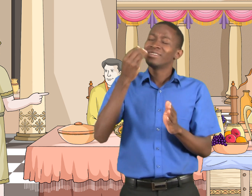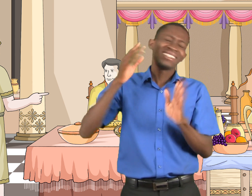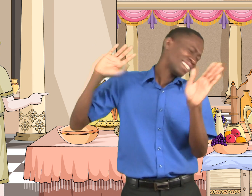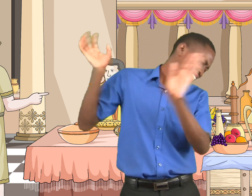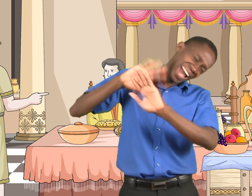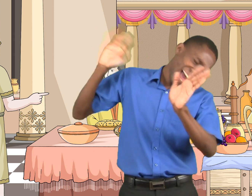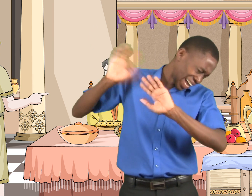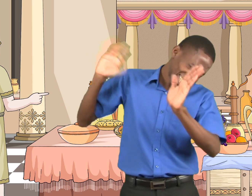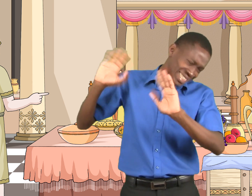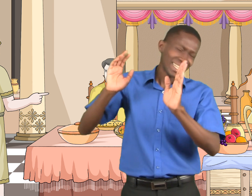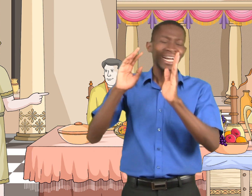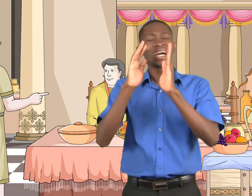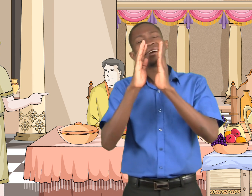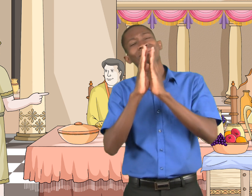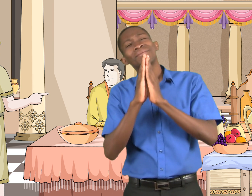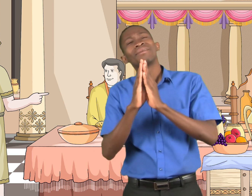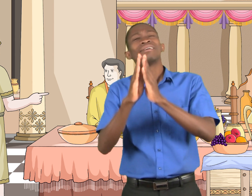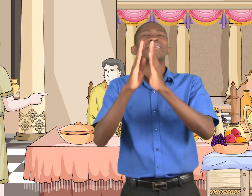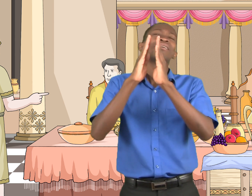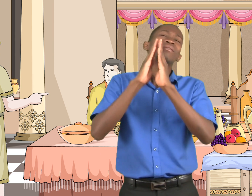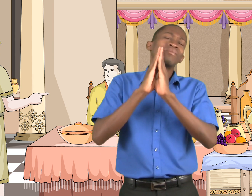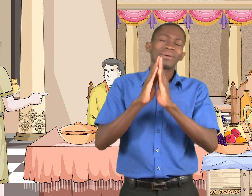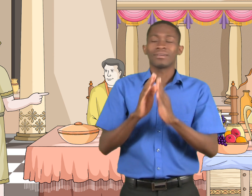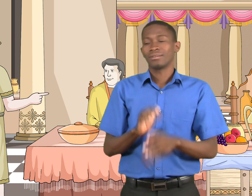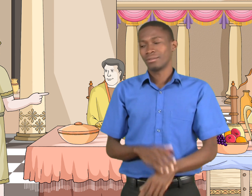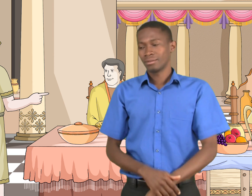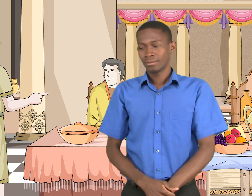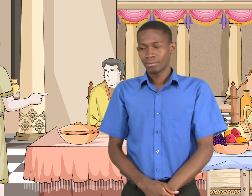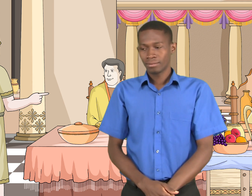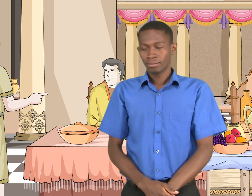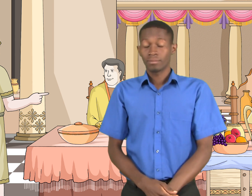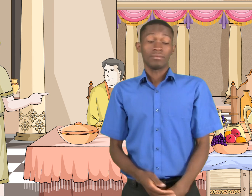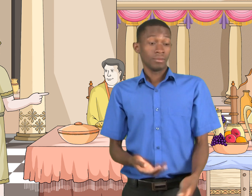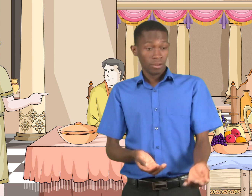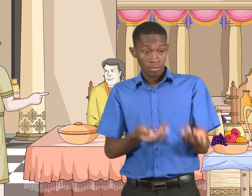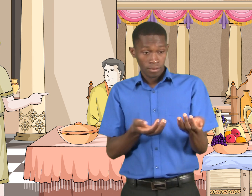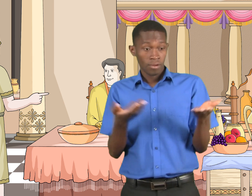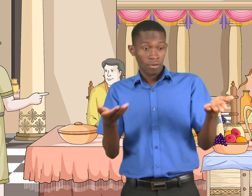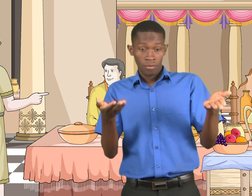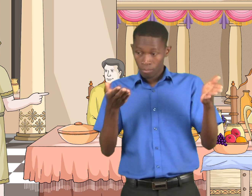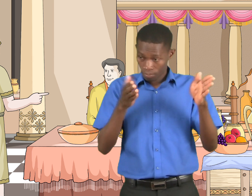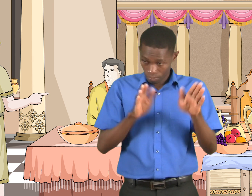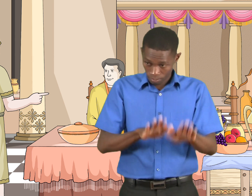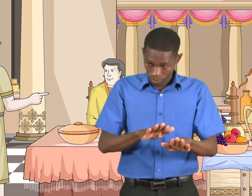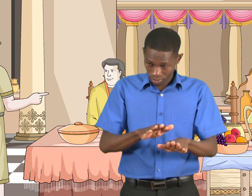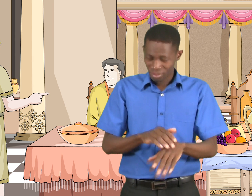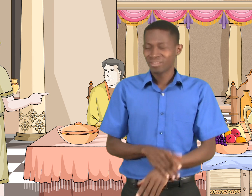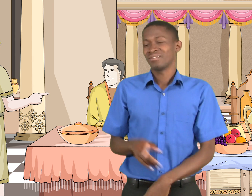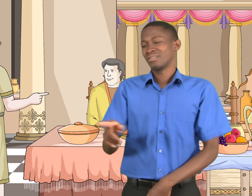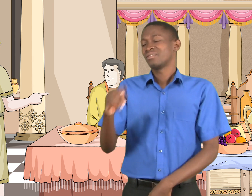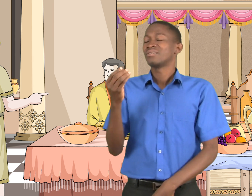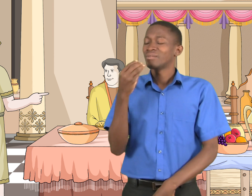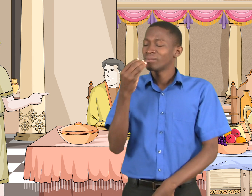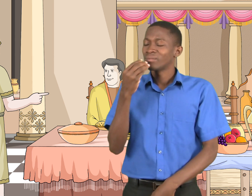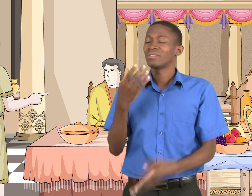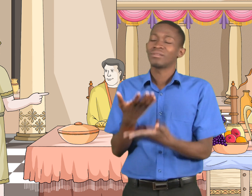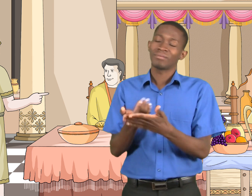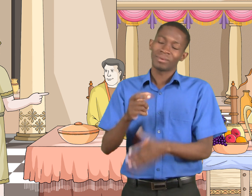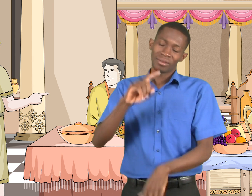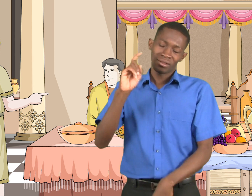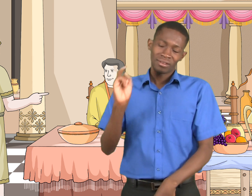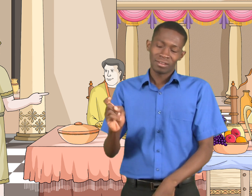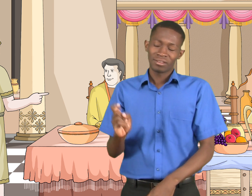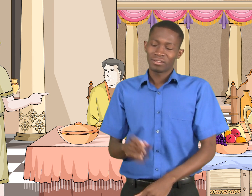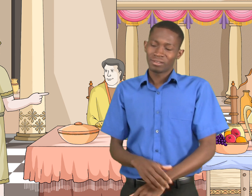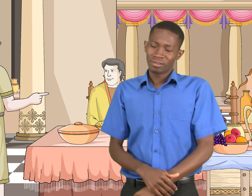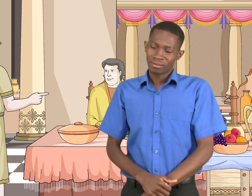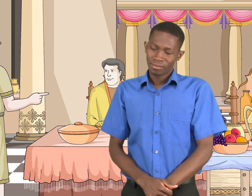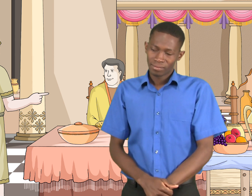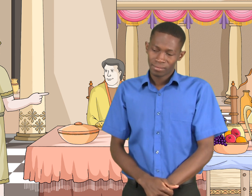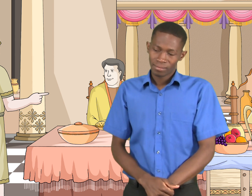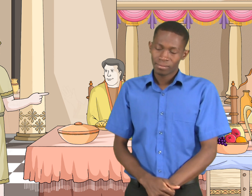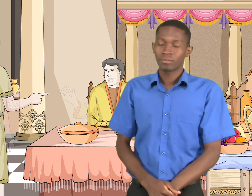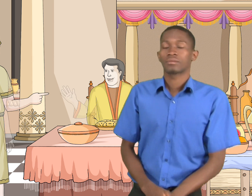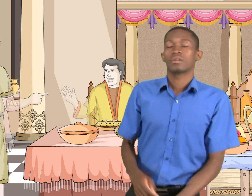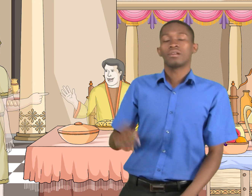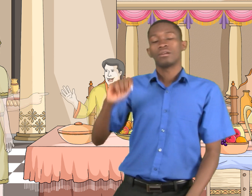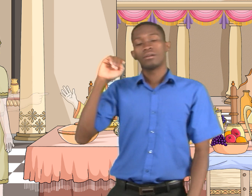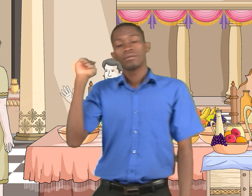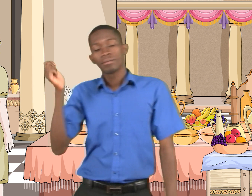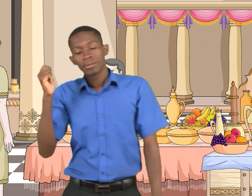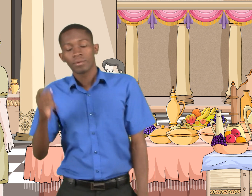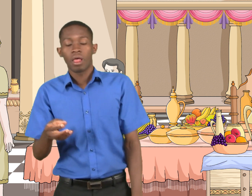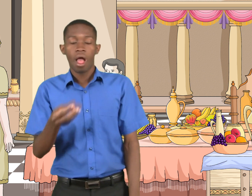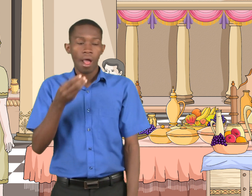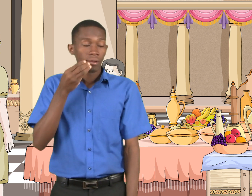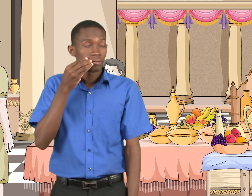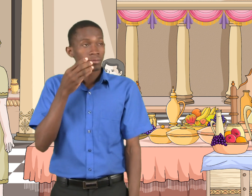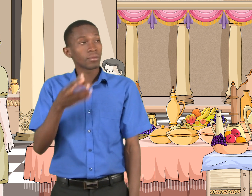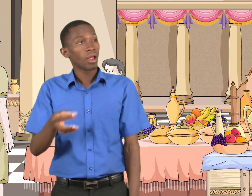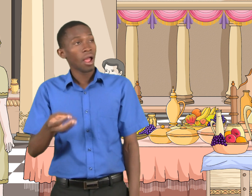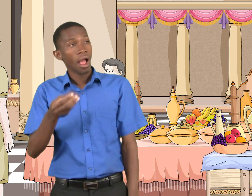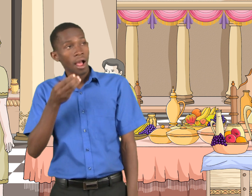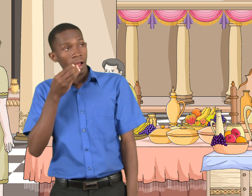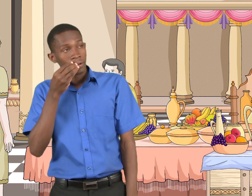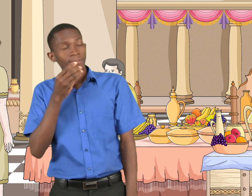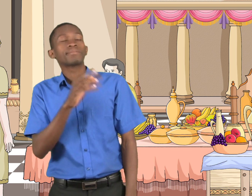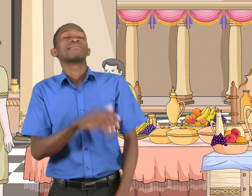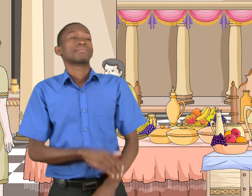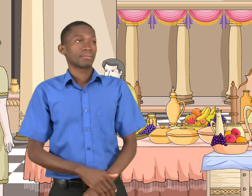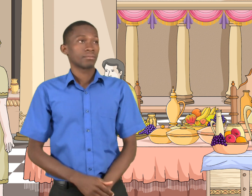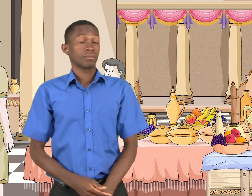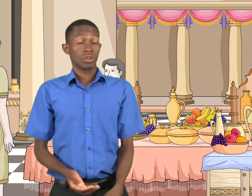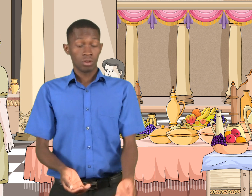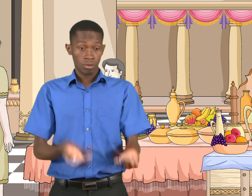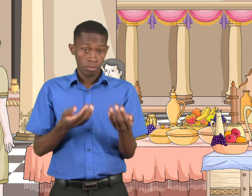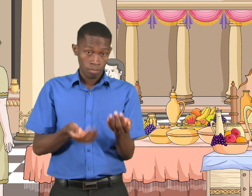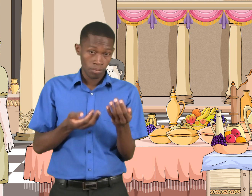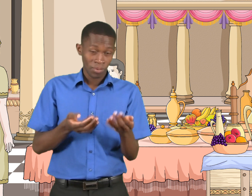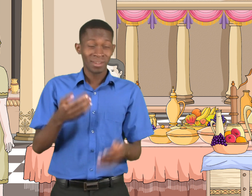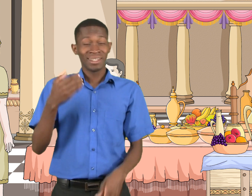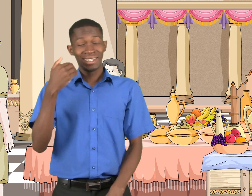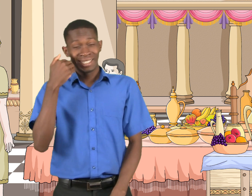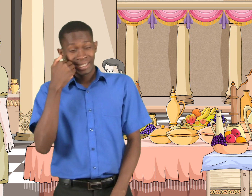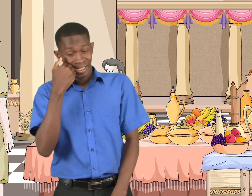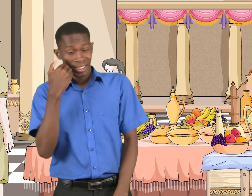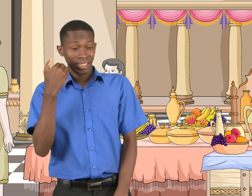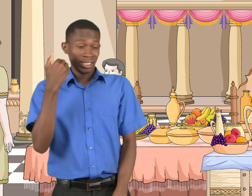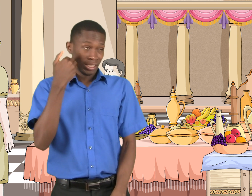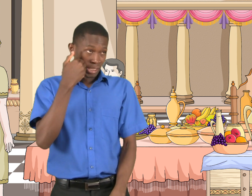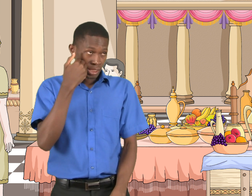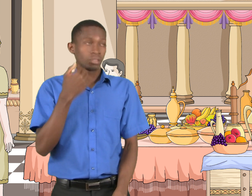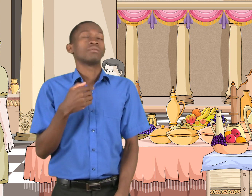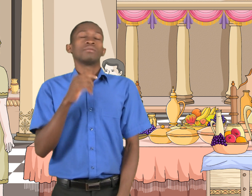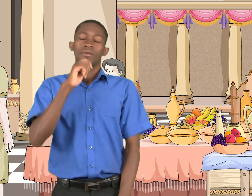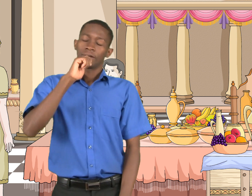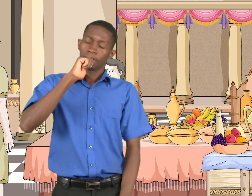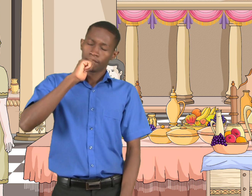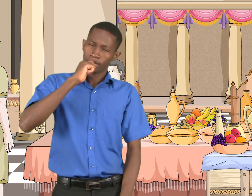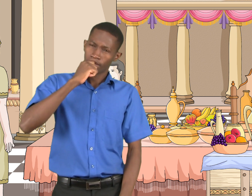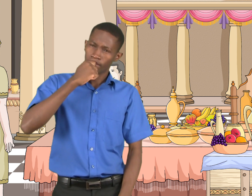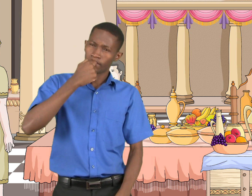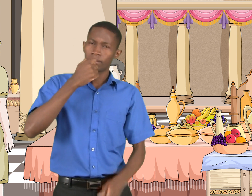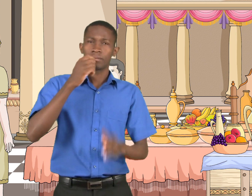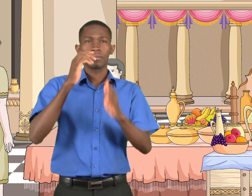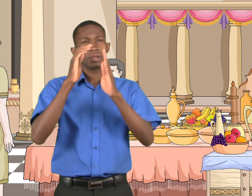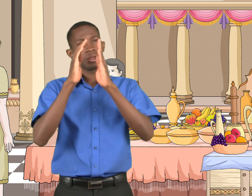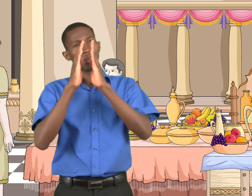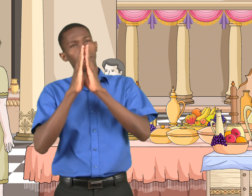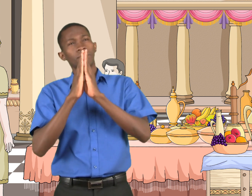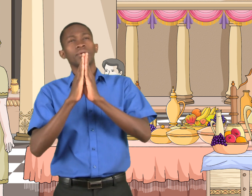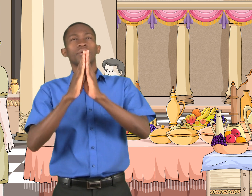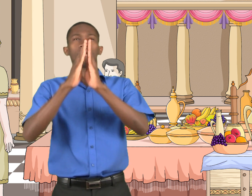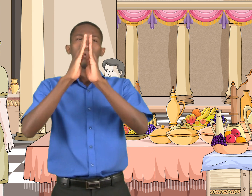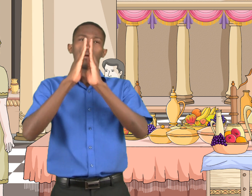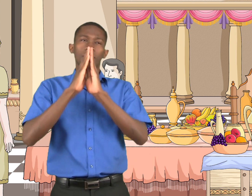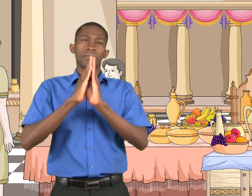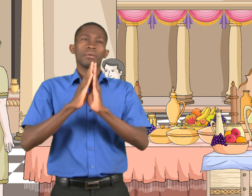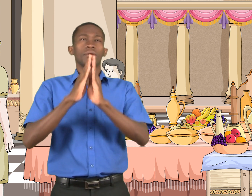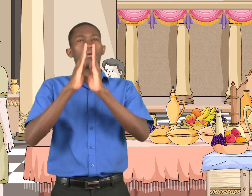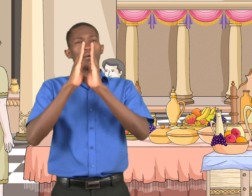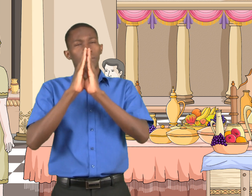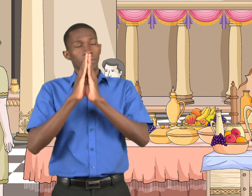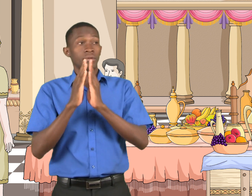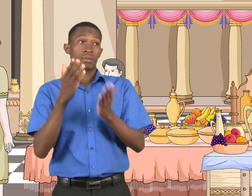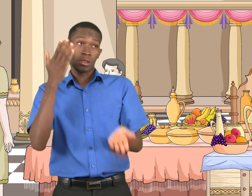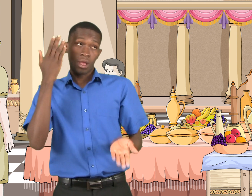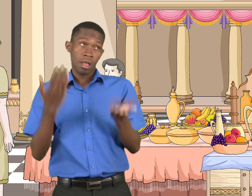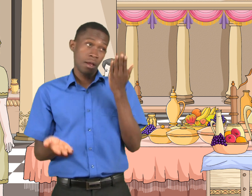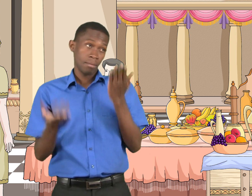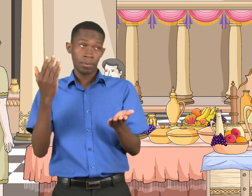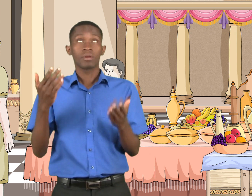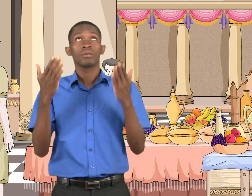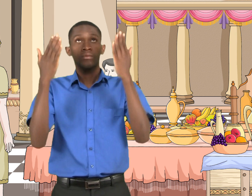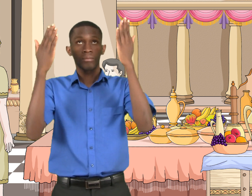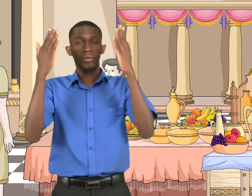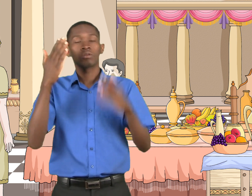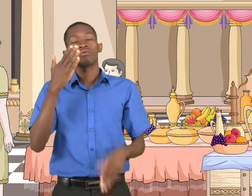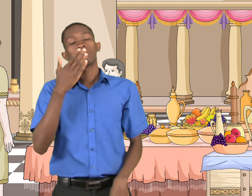David answered, “While the child was alive, I fasted and wept, for I said, ‘Who knows?